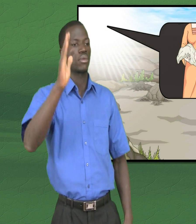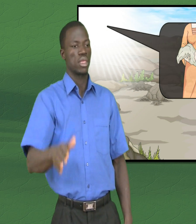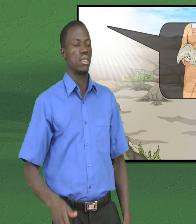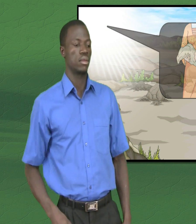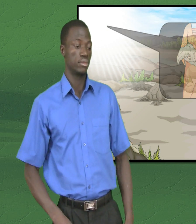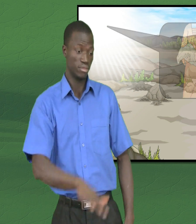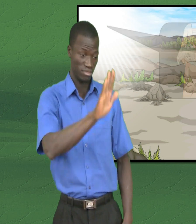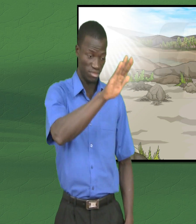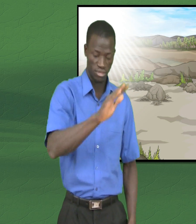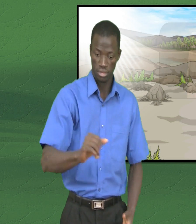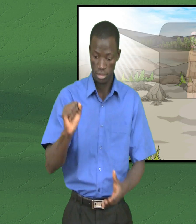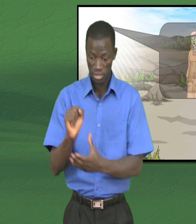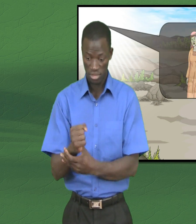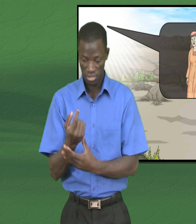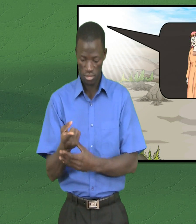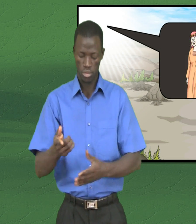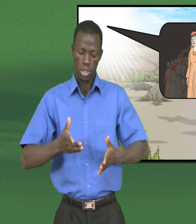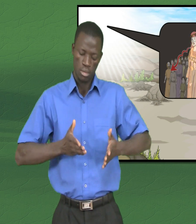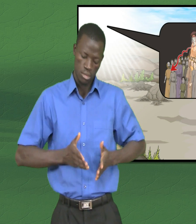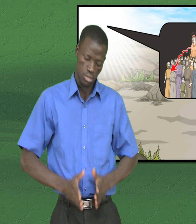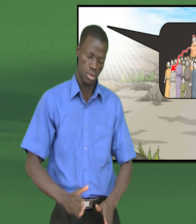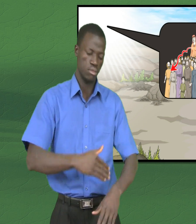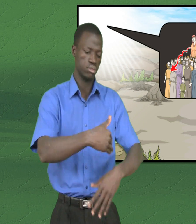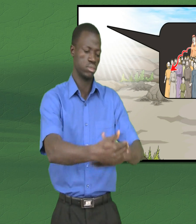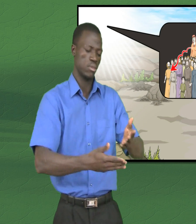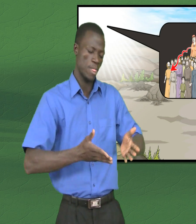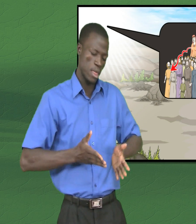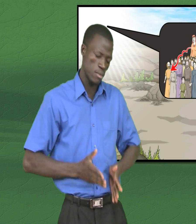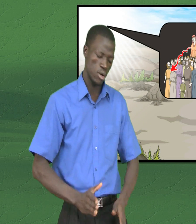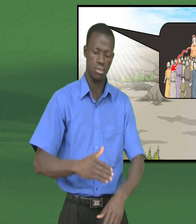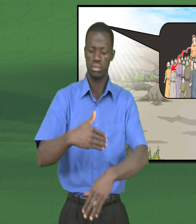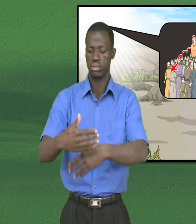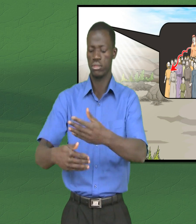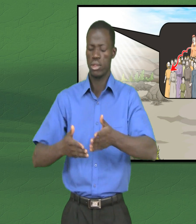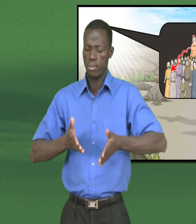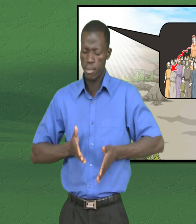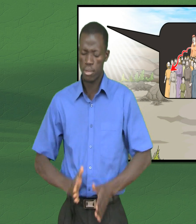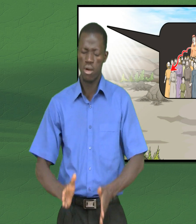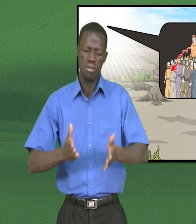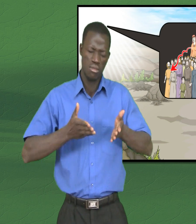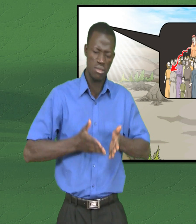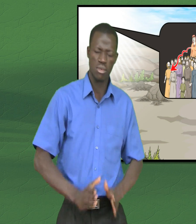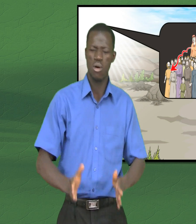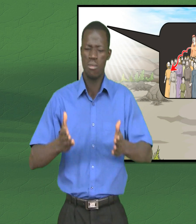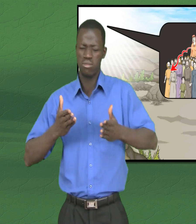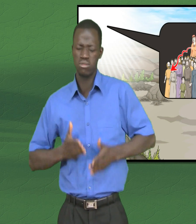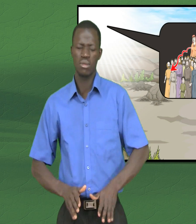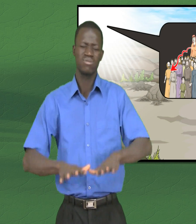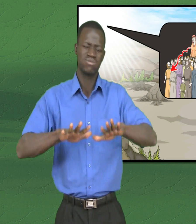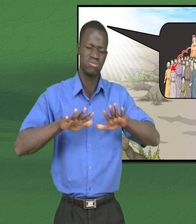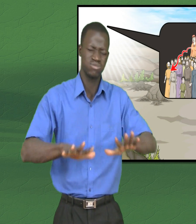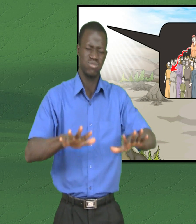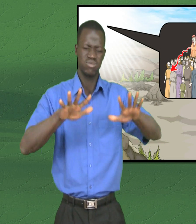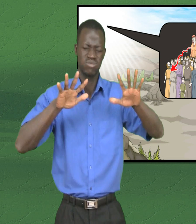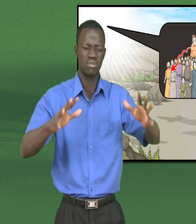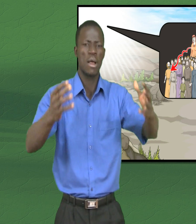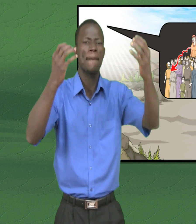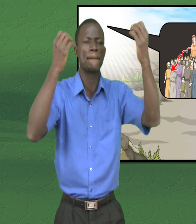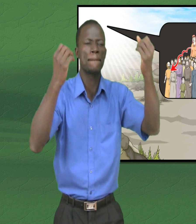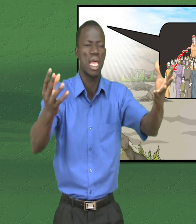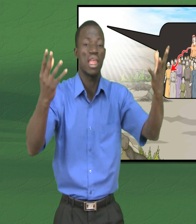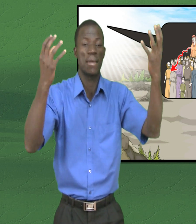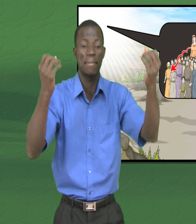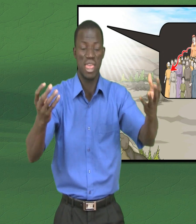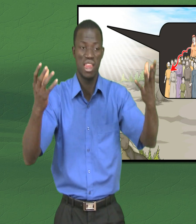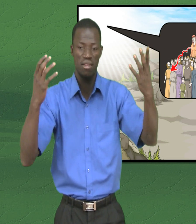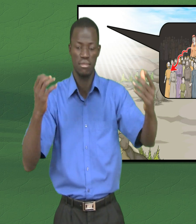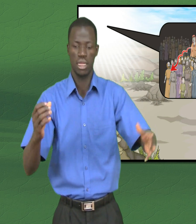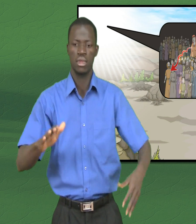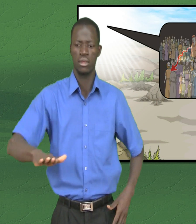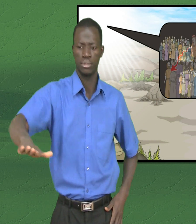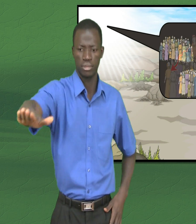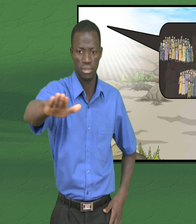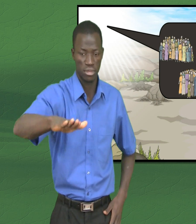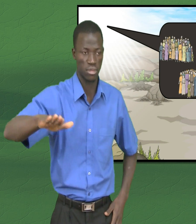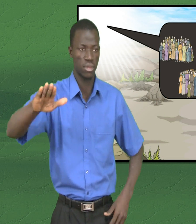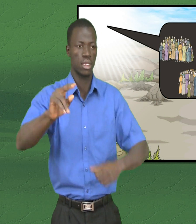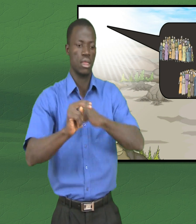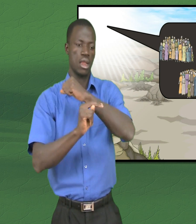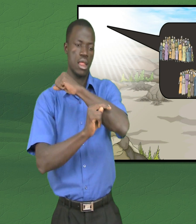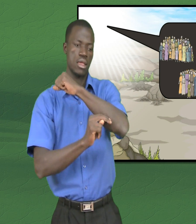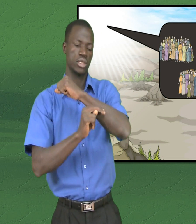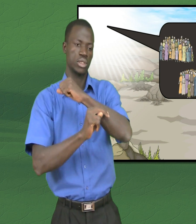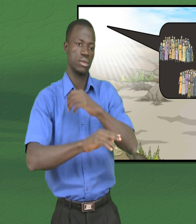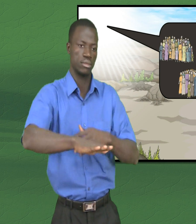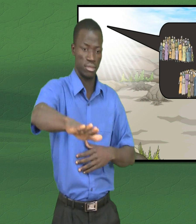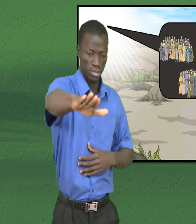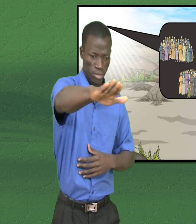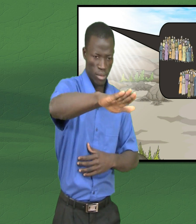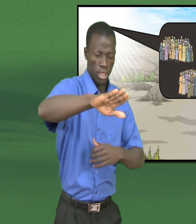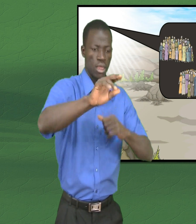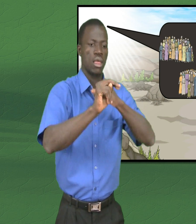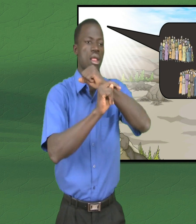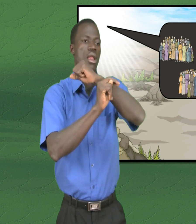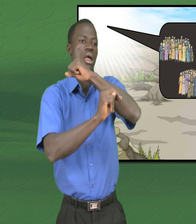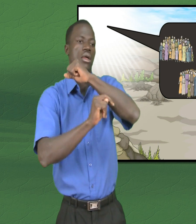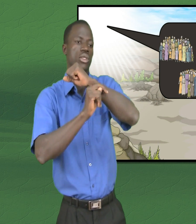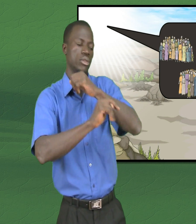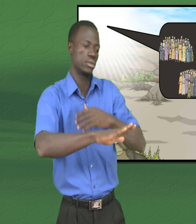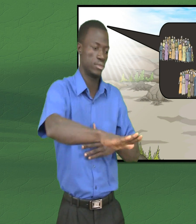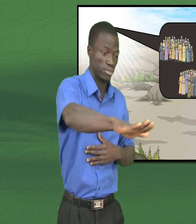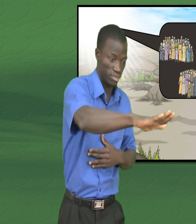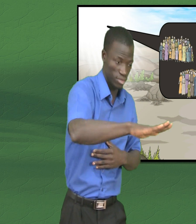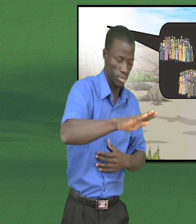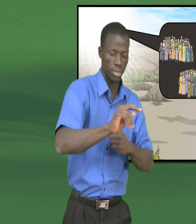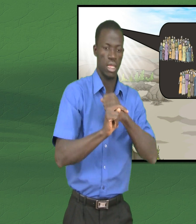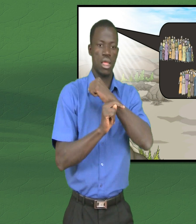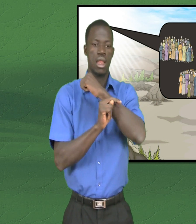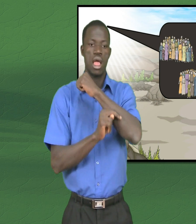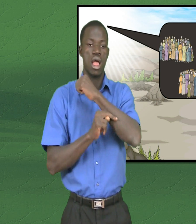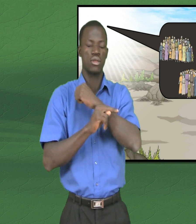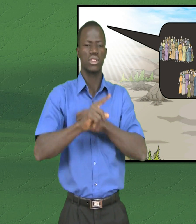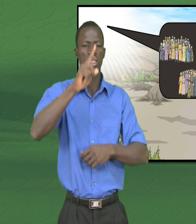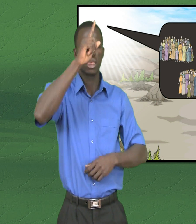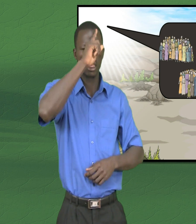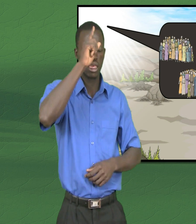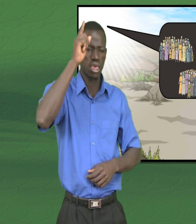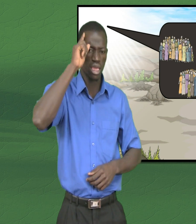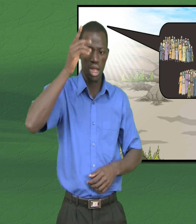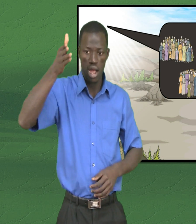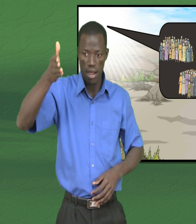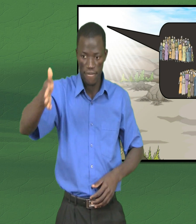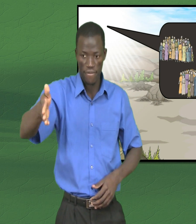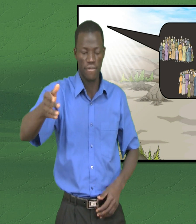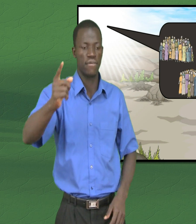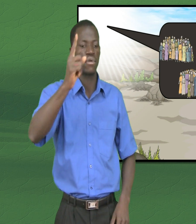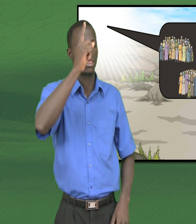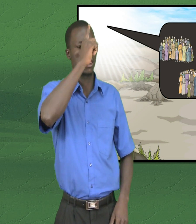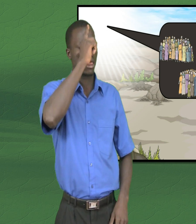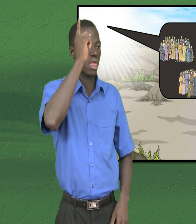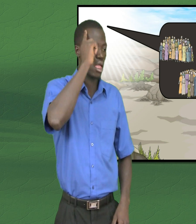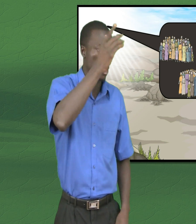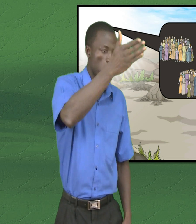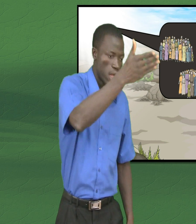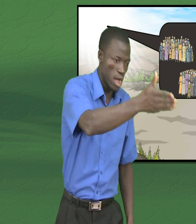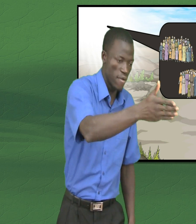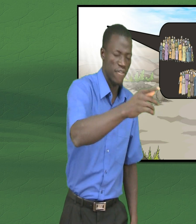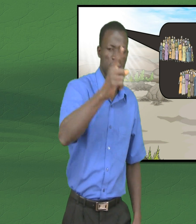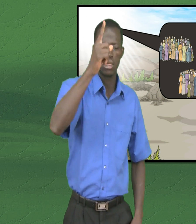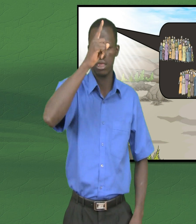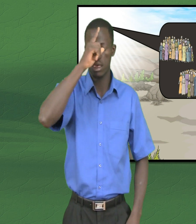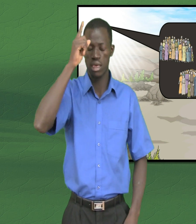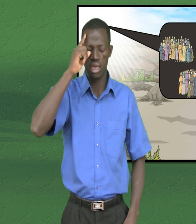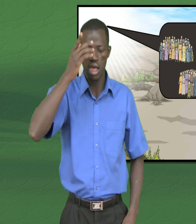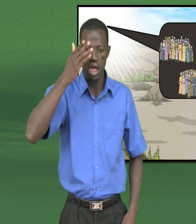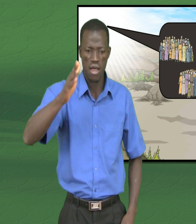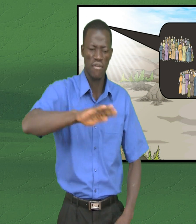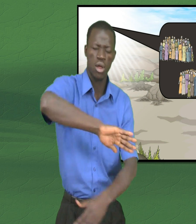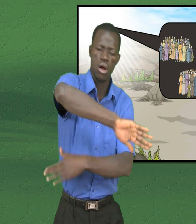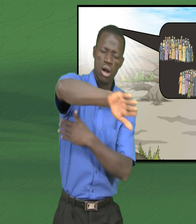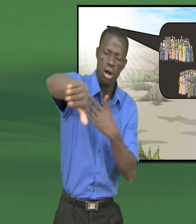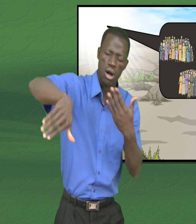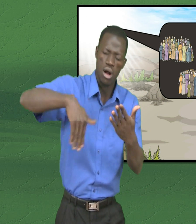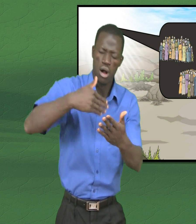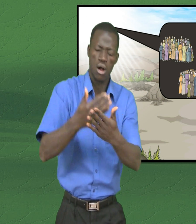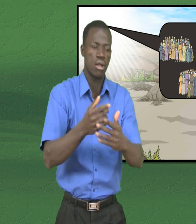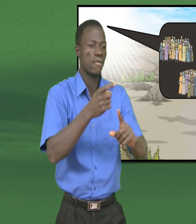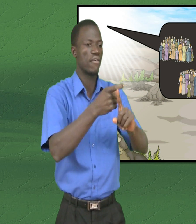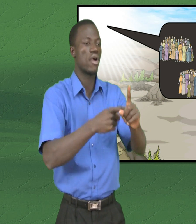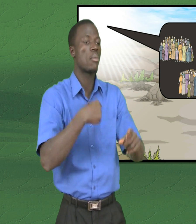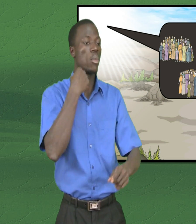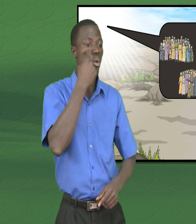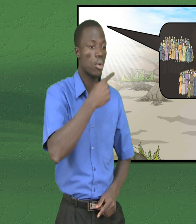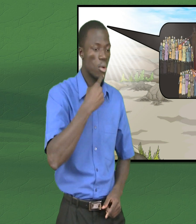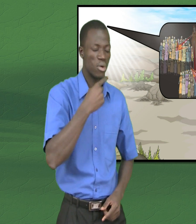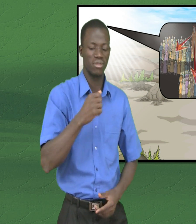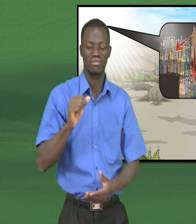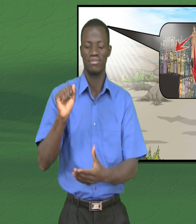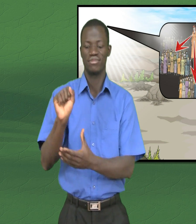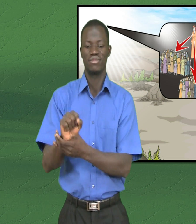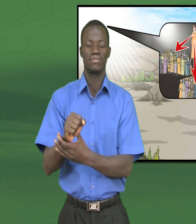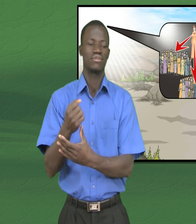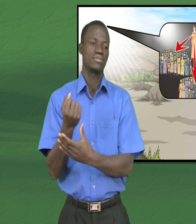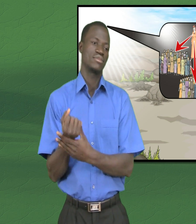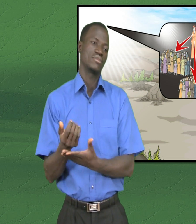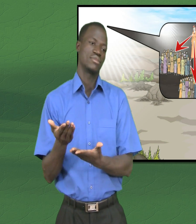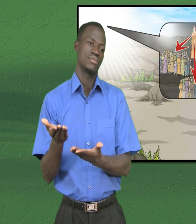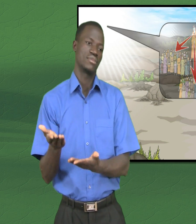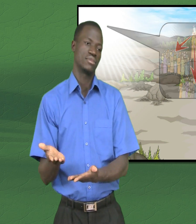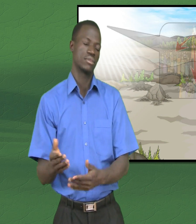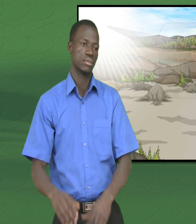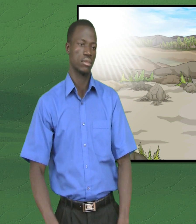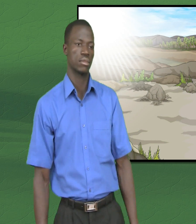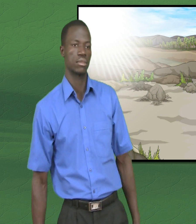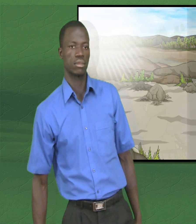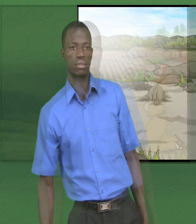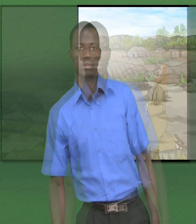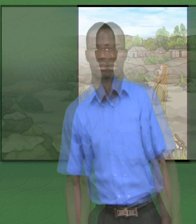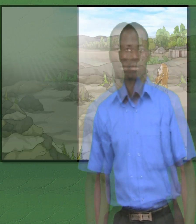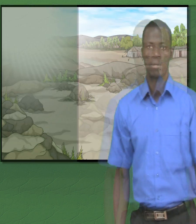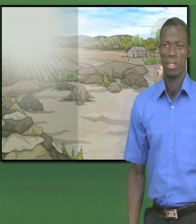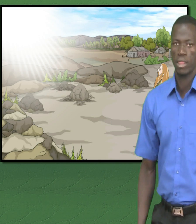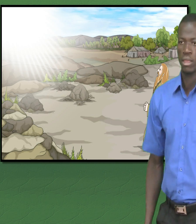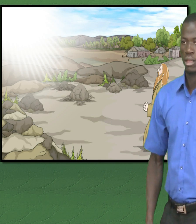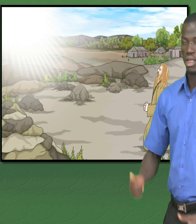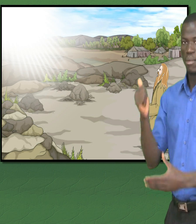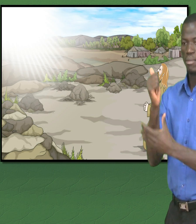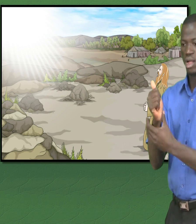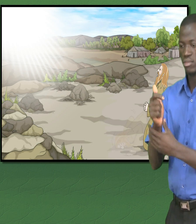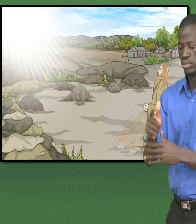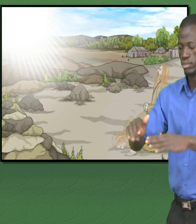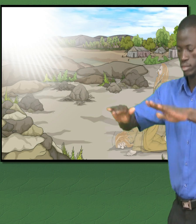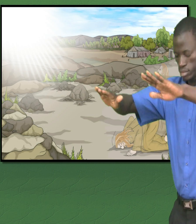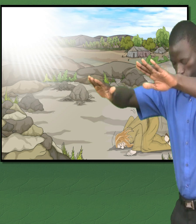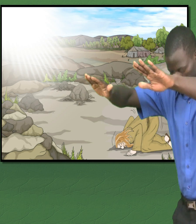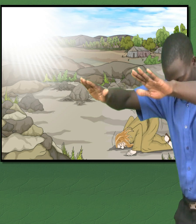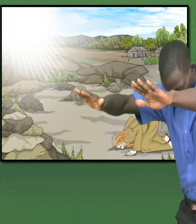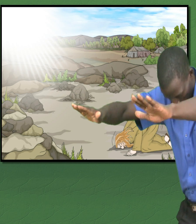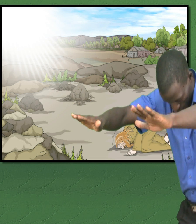I will bless her, and she will be the mother of nations; kings of peoples will descend from her.”